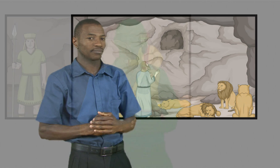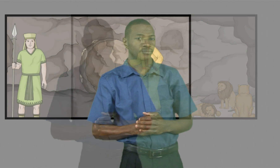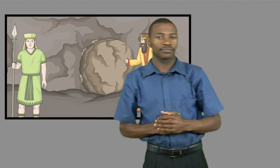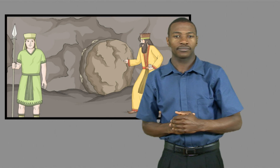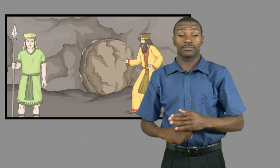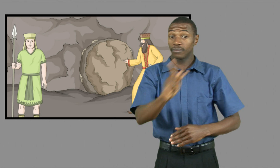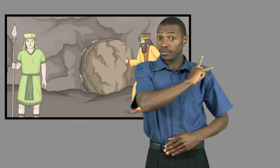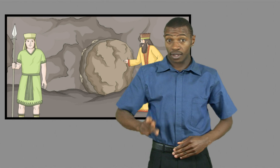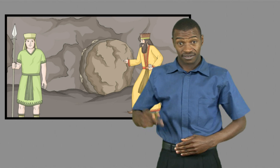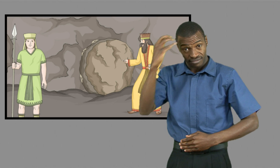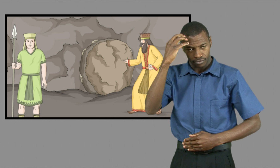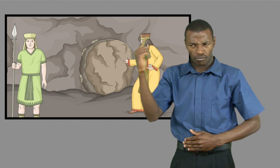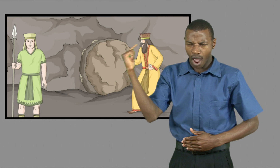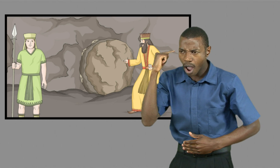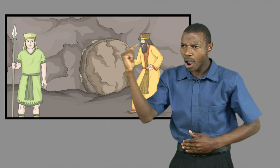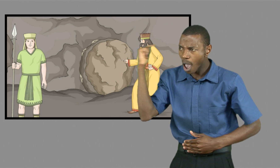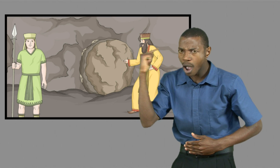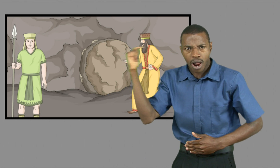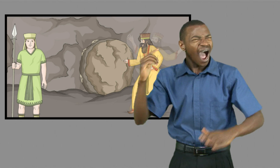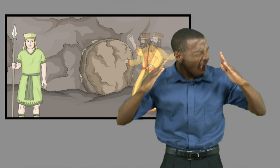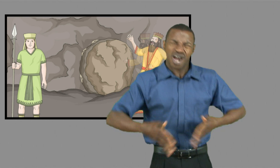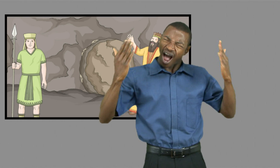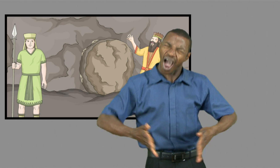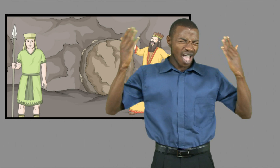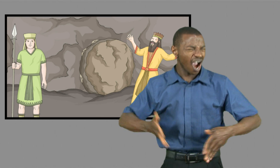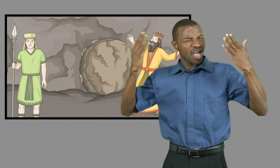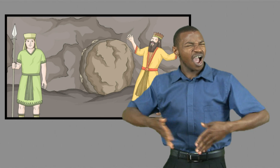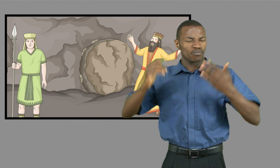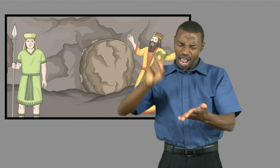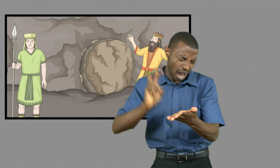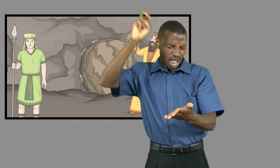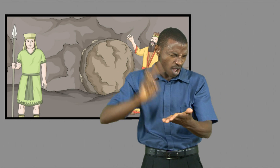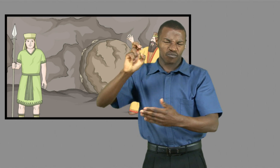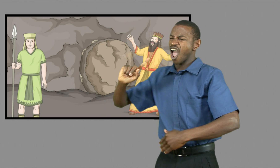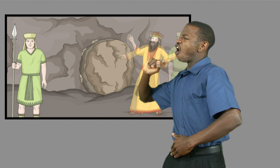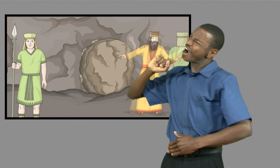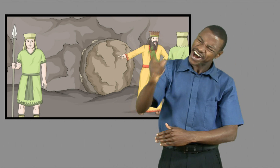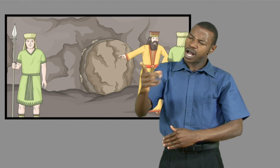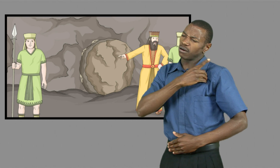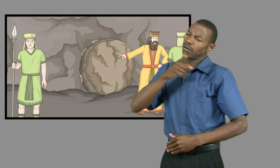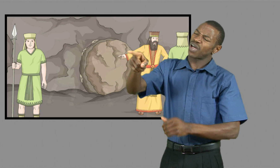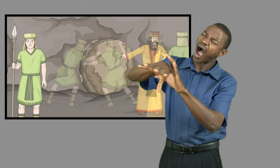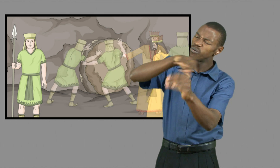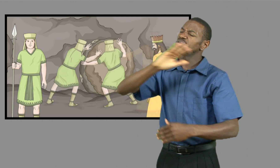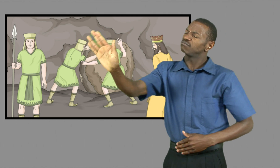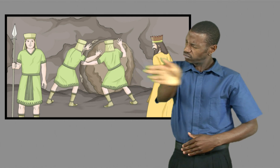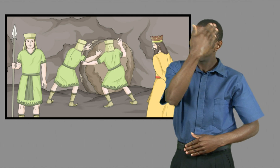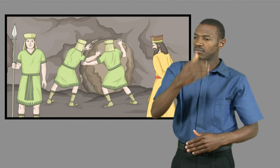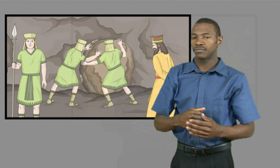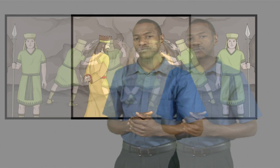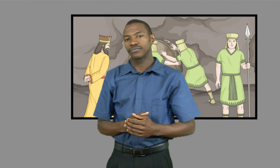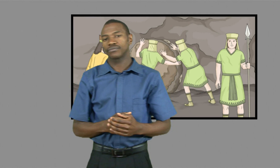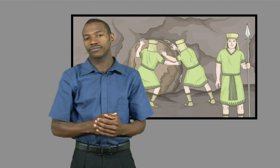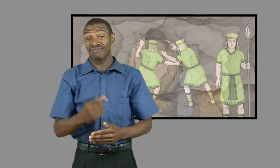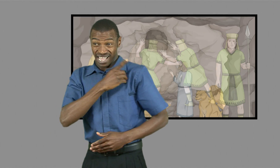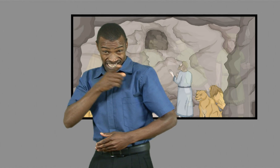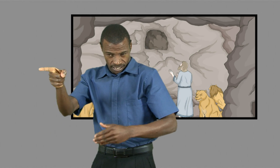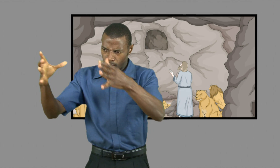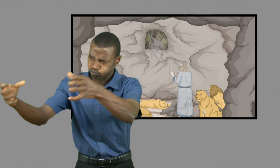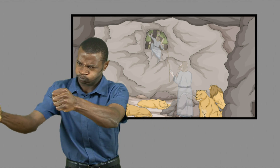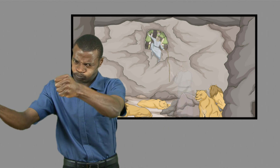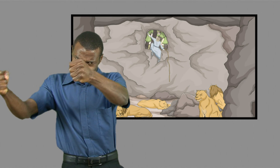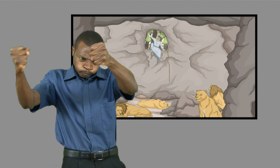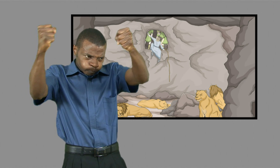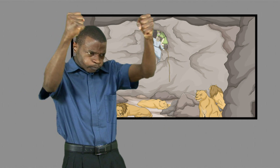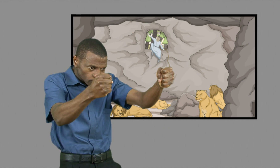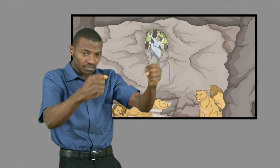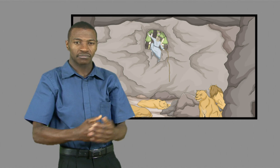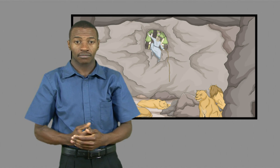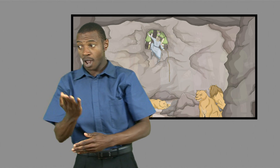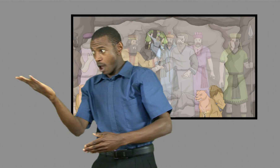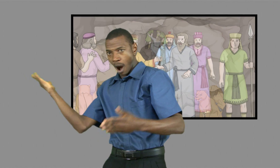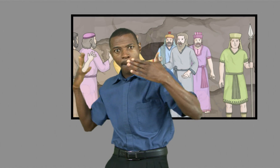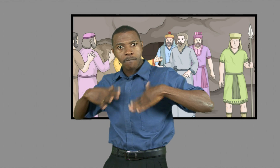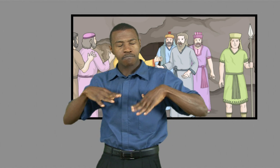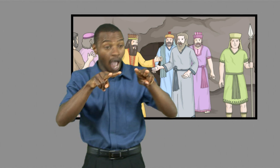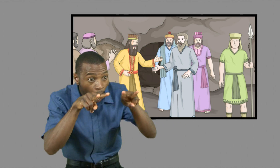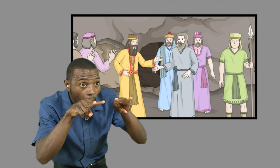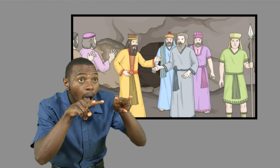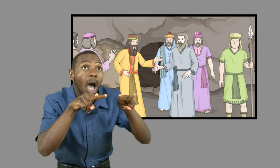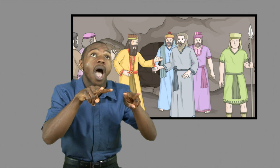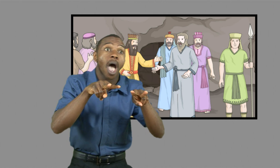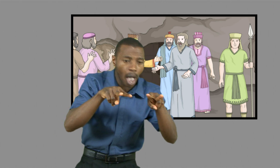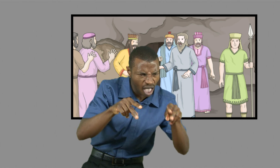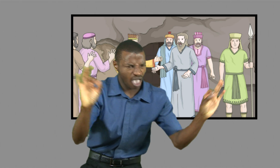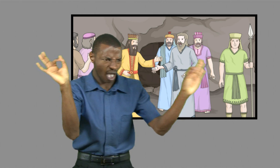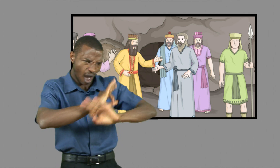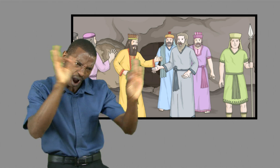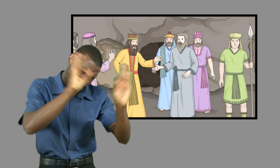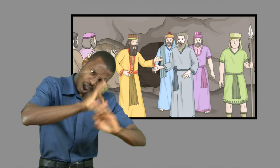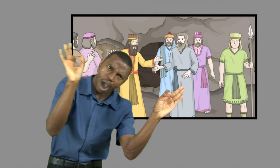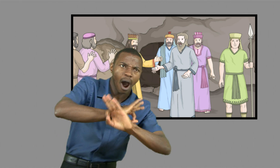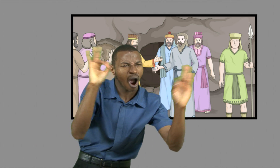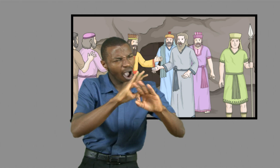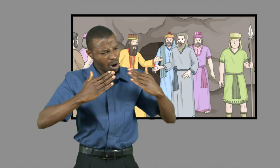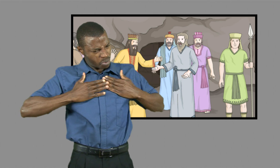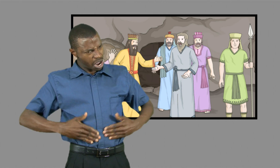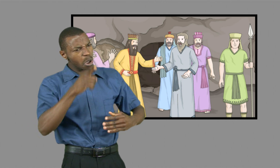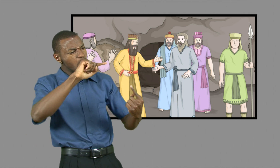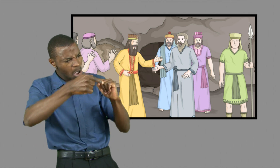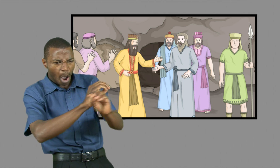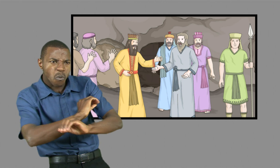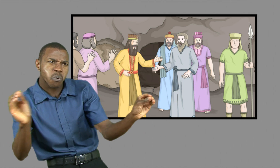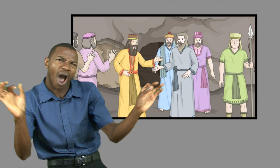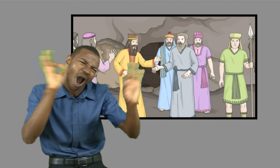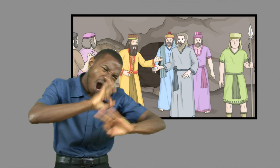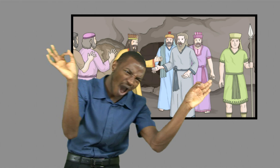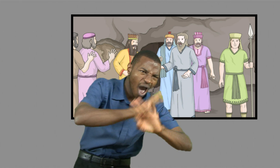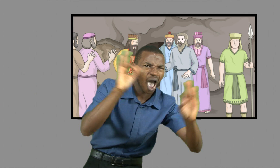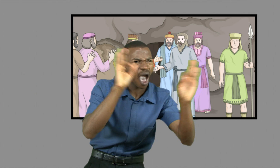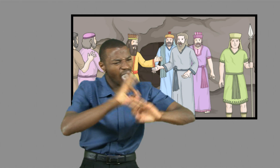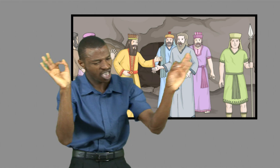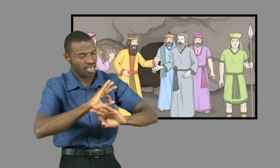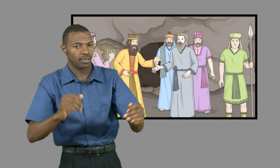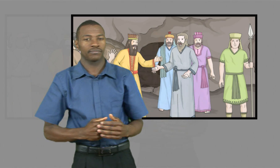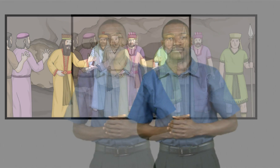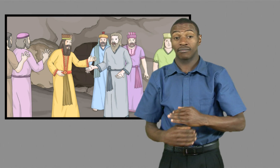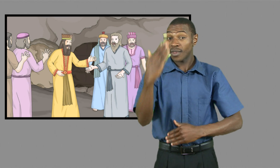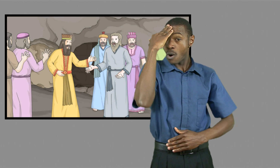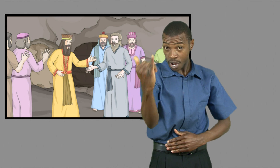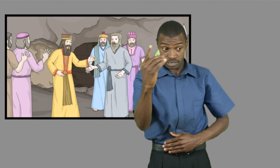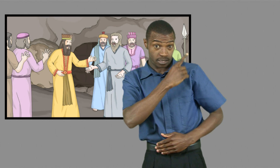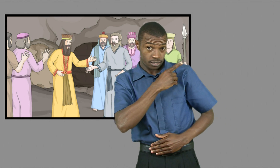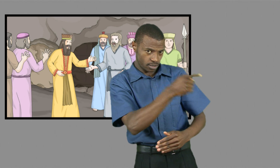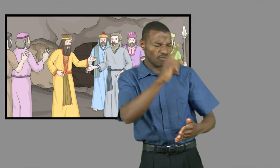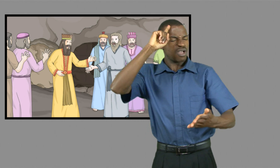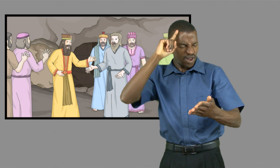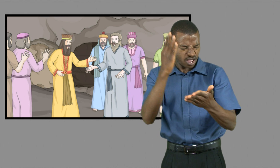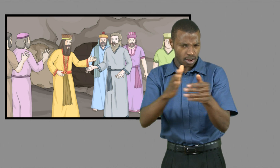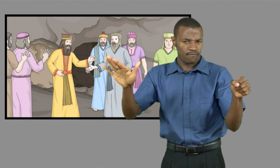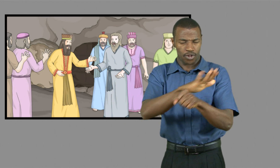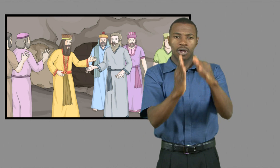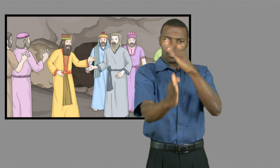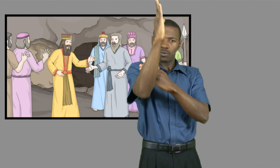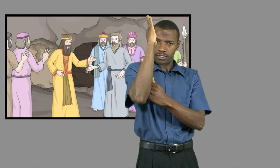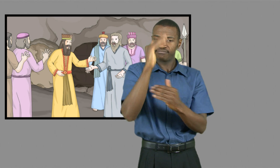The king was overjoyed and gave orders to lift Daniel out of the den, and when Daniel was lifted out of the den, no wounds whatsoever were found on him, because he had trusted in his God.